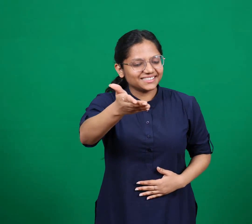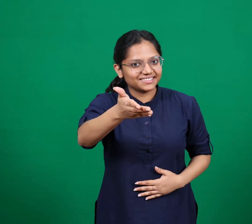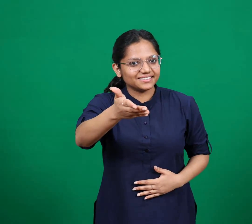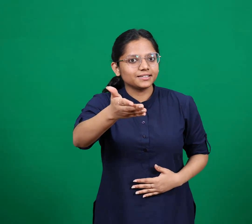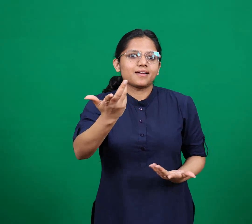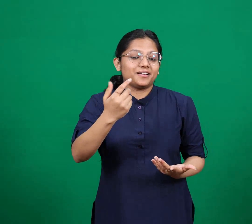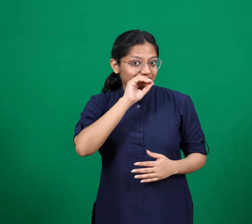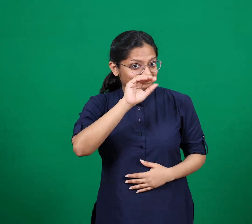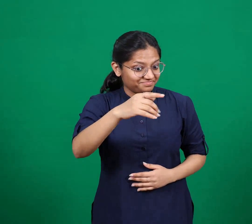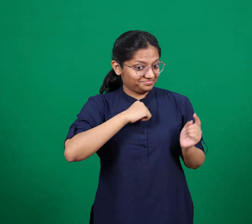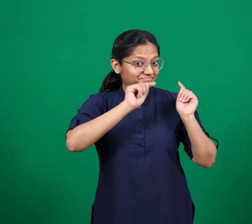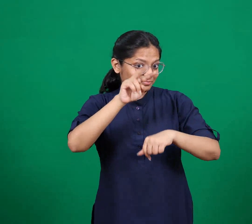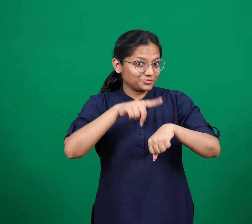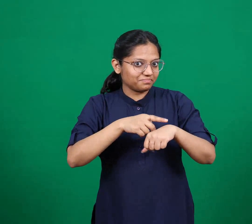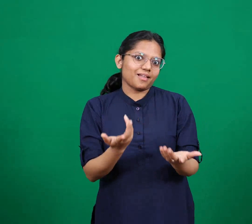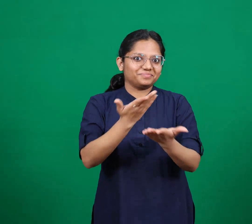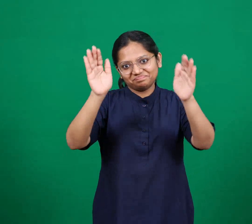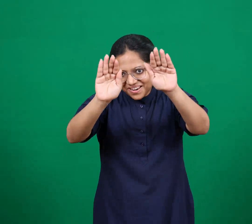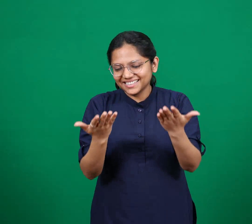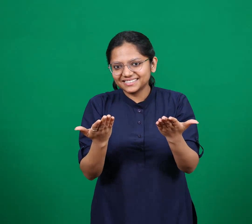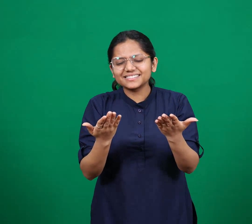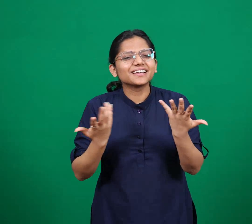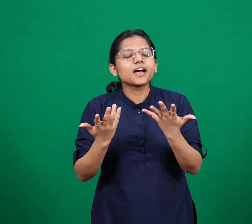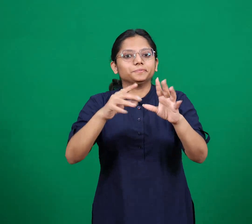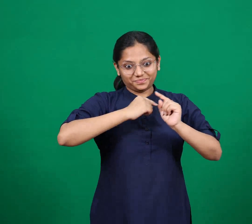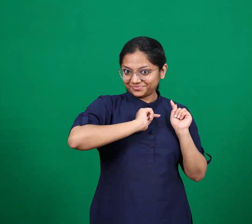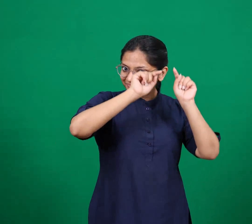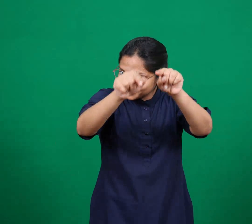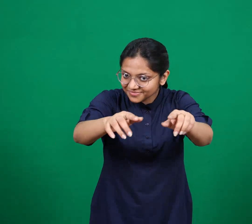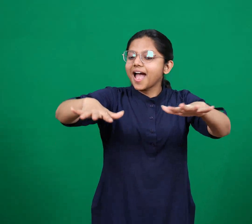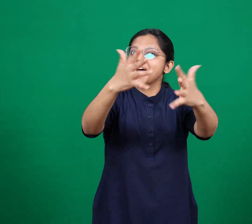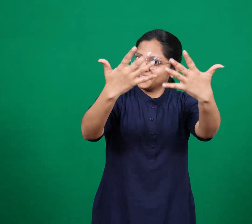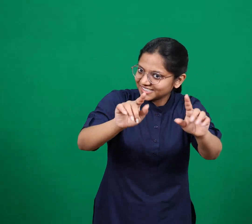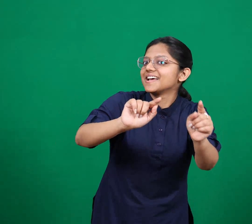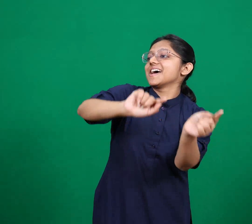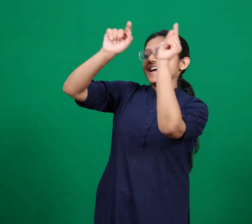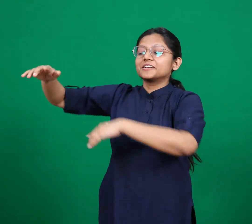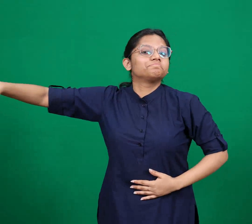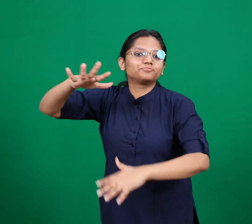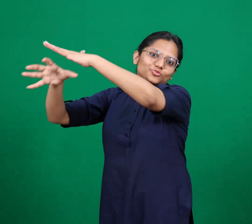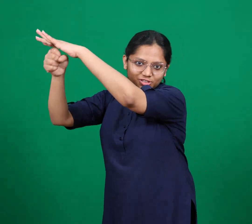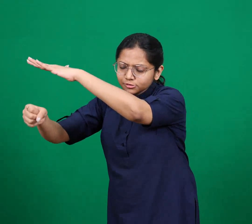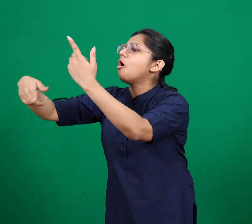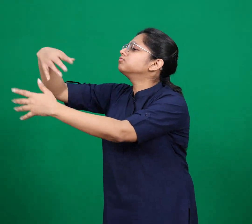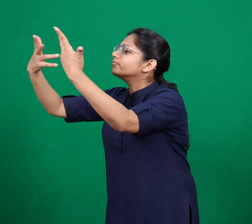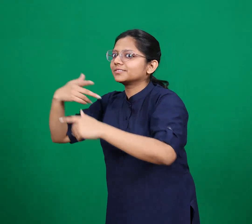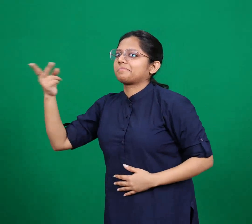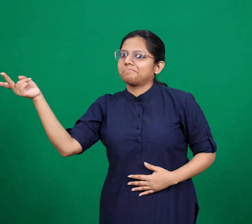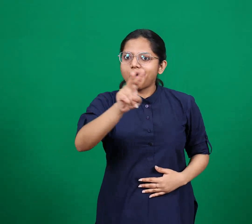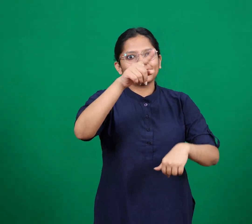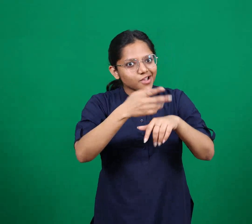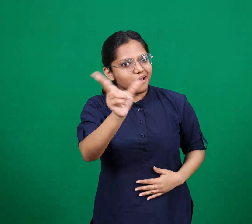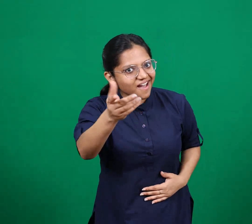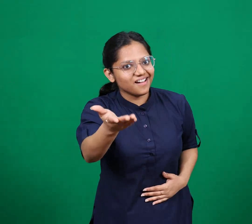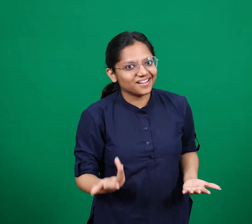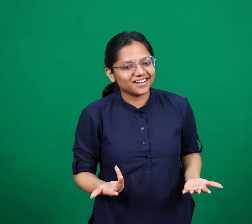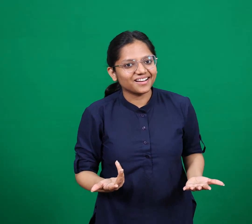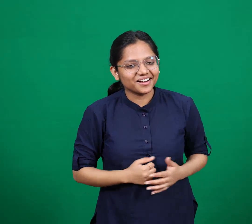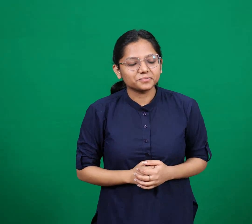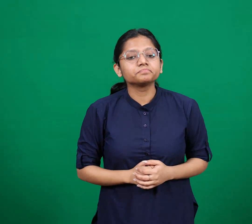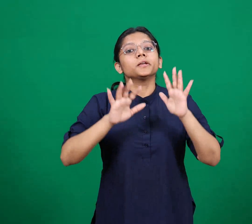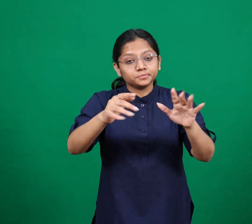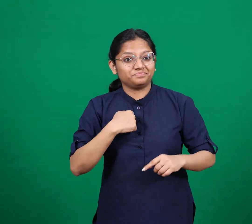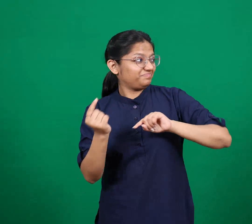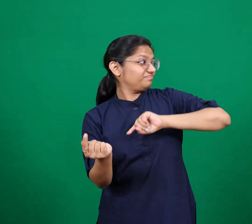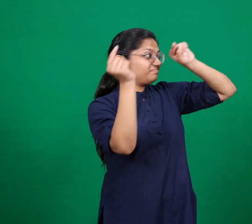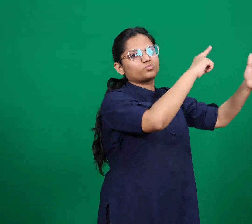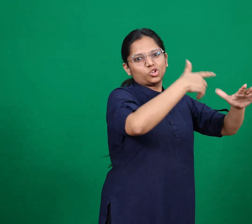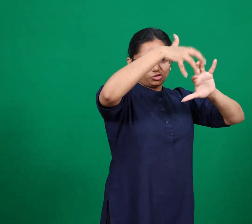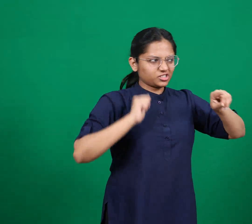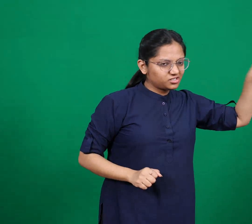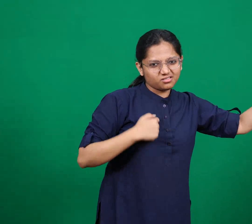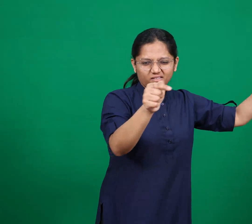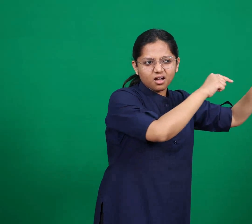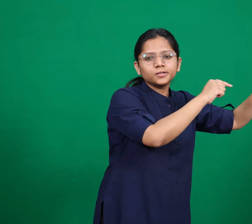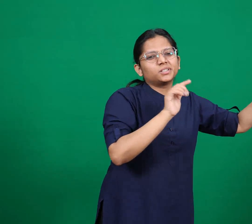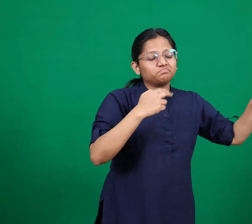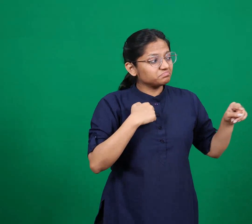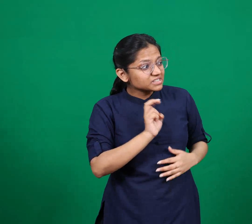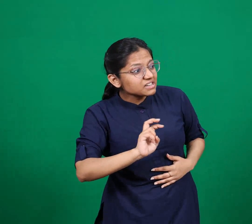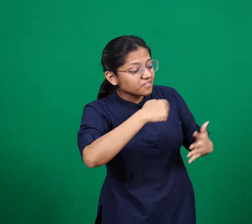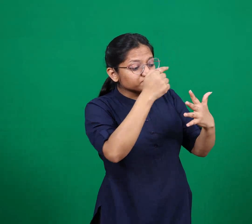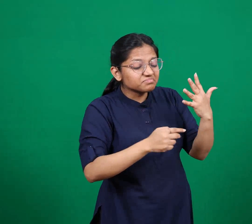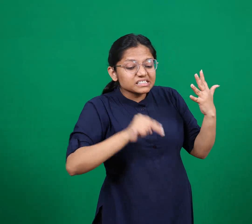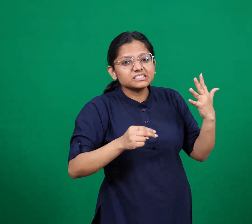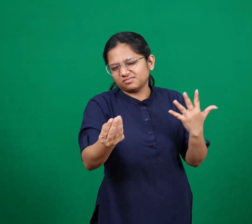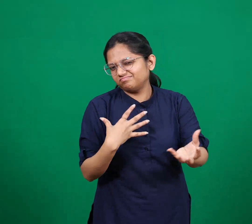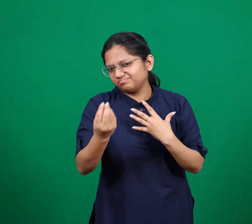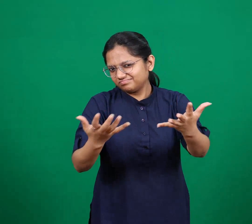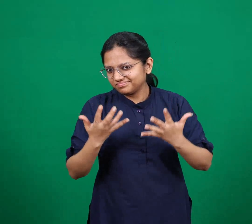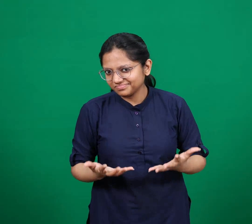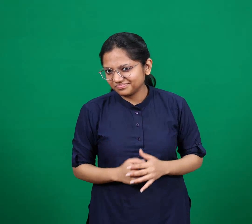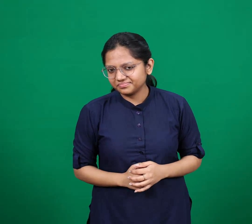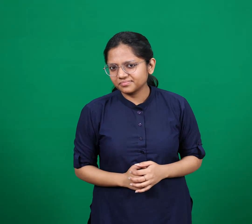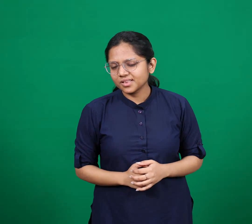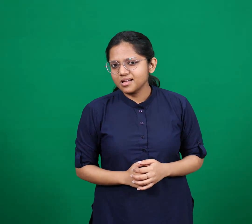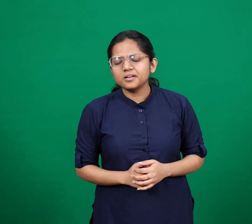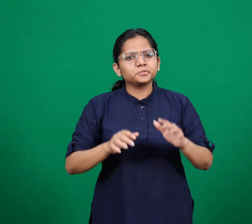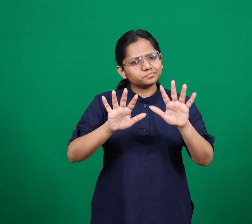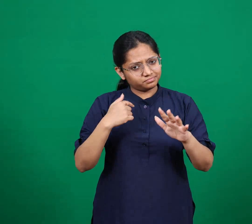I wanted to visit you on my way to Macedonia, and to return to you from Macedonia, and then to have you help me on my way to Judea.